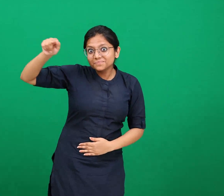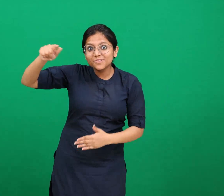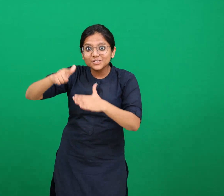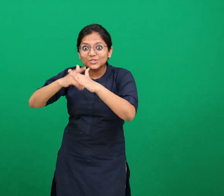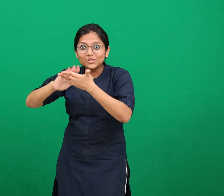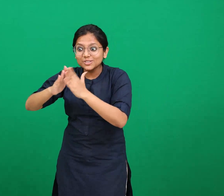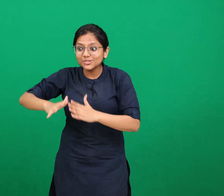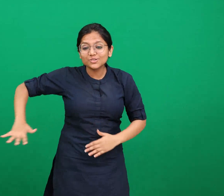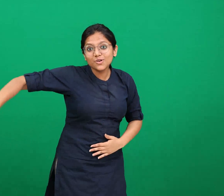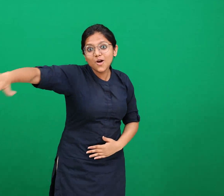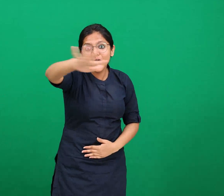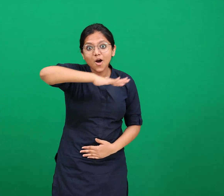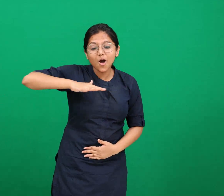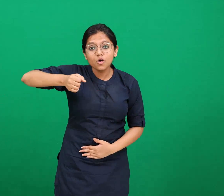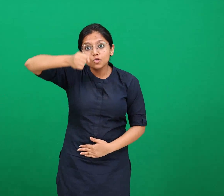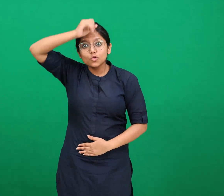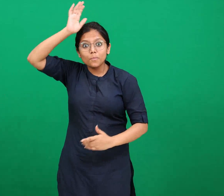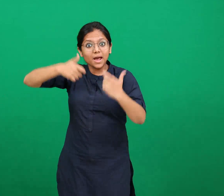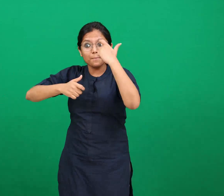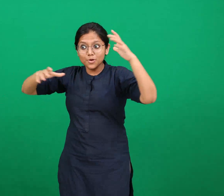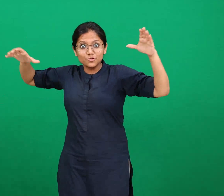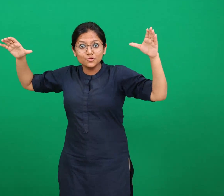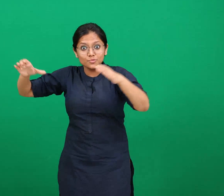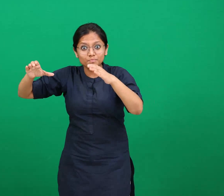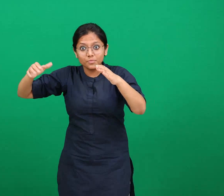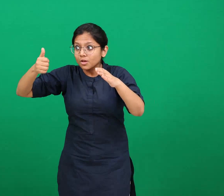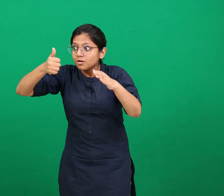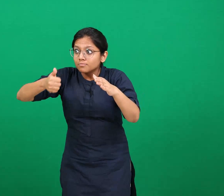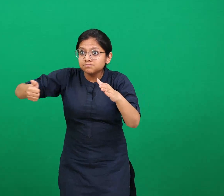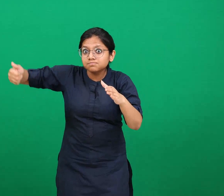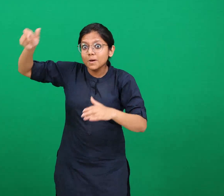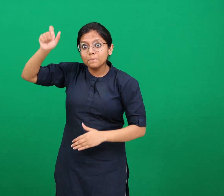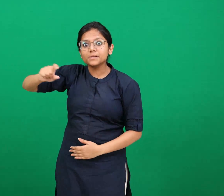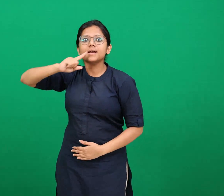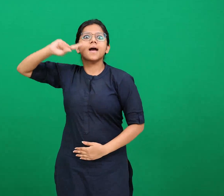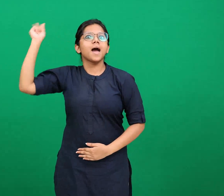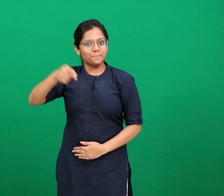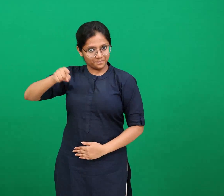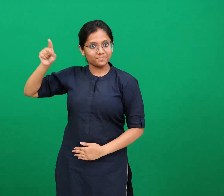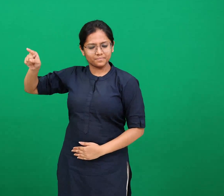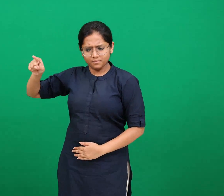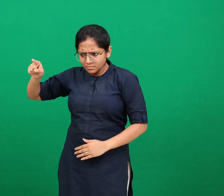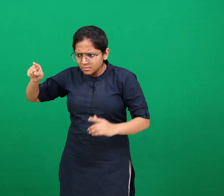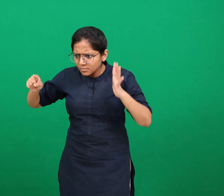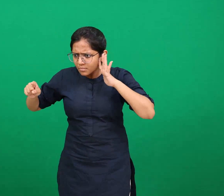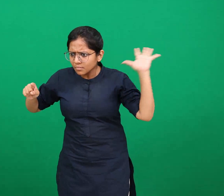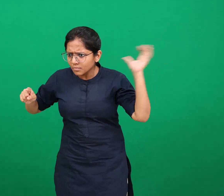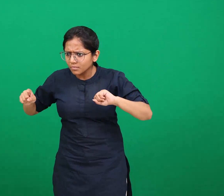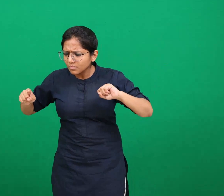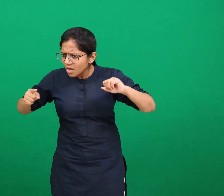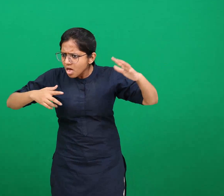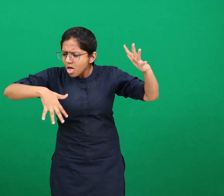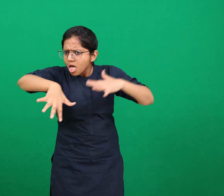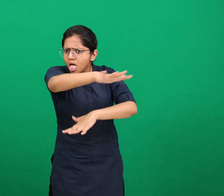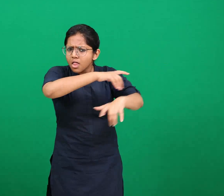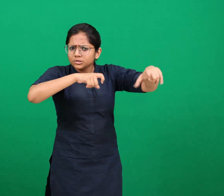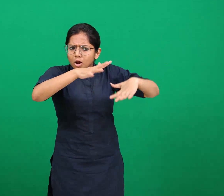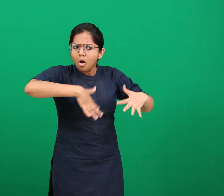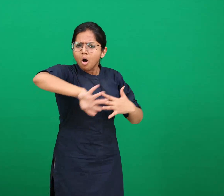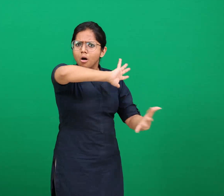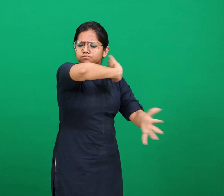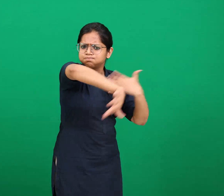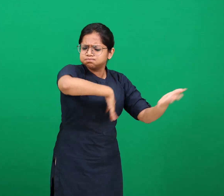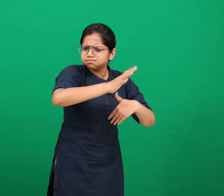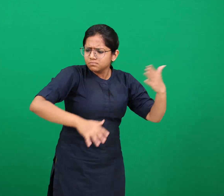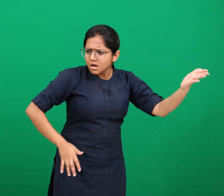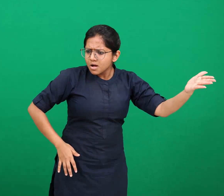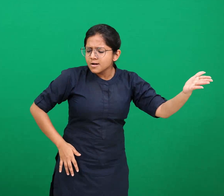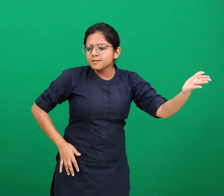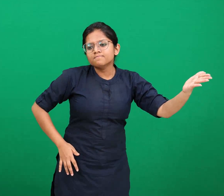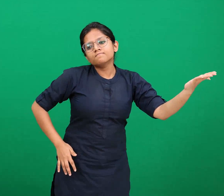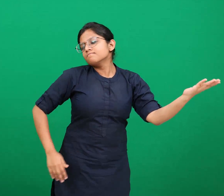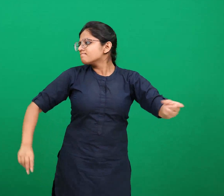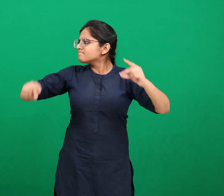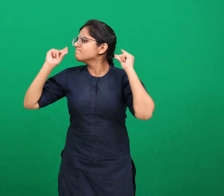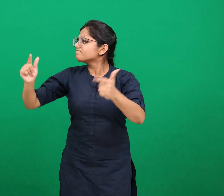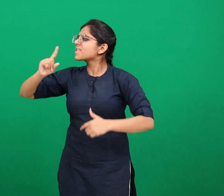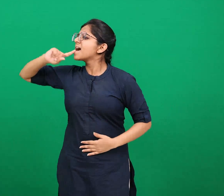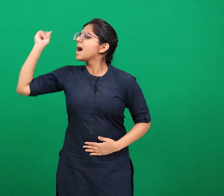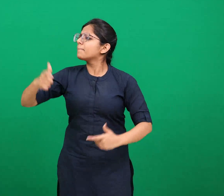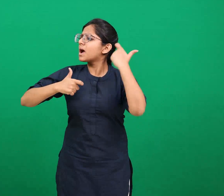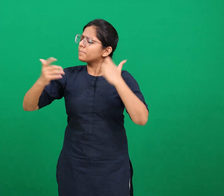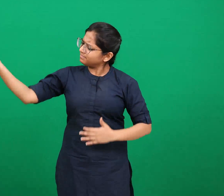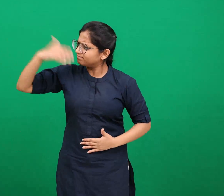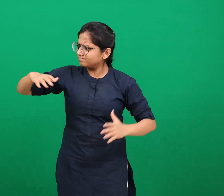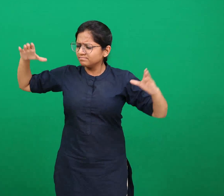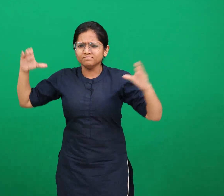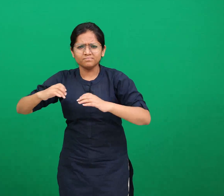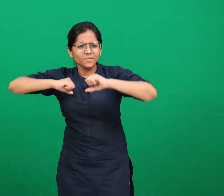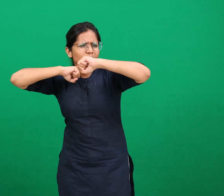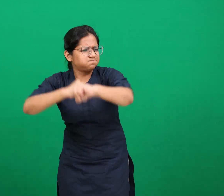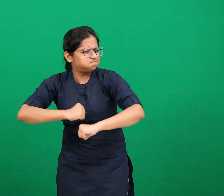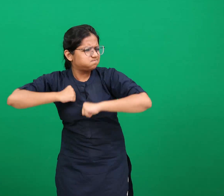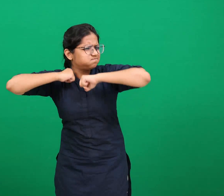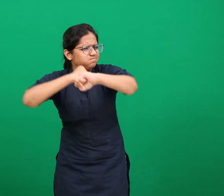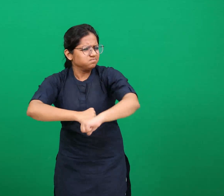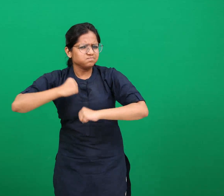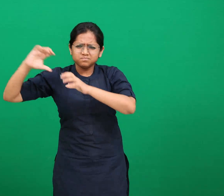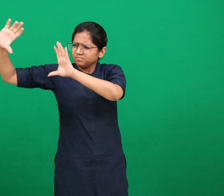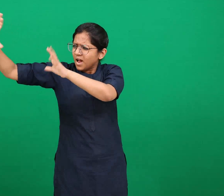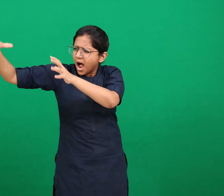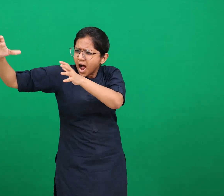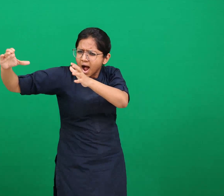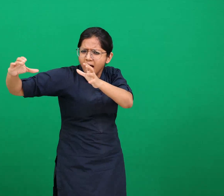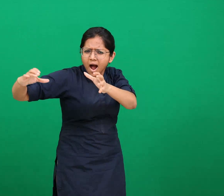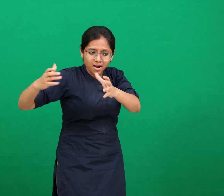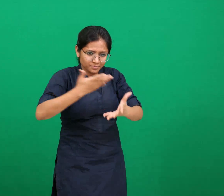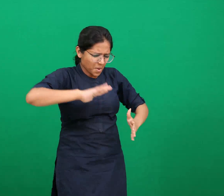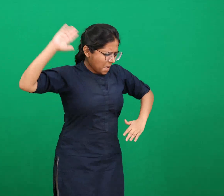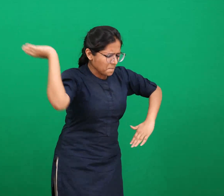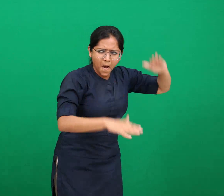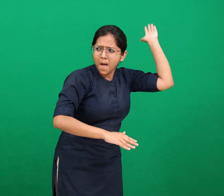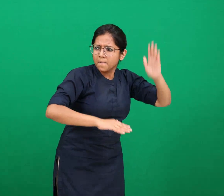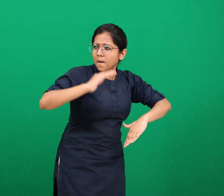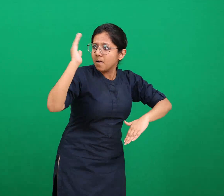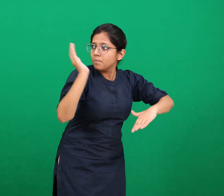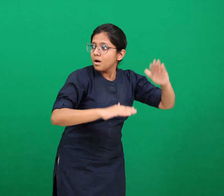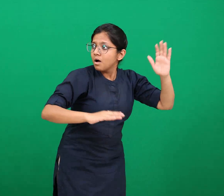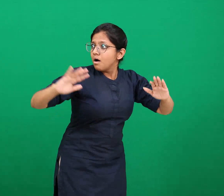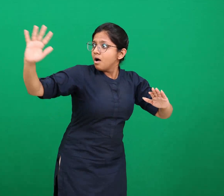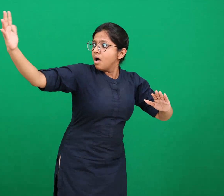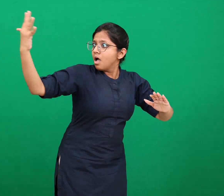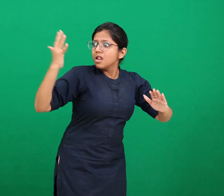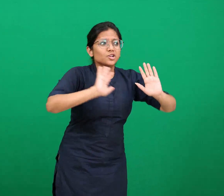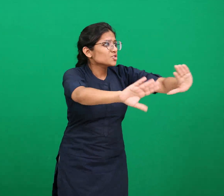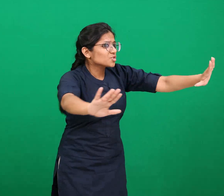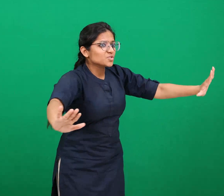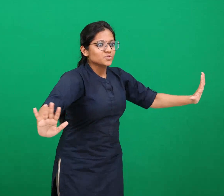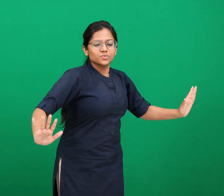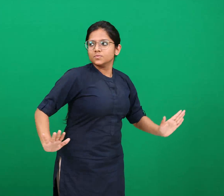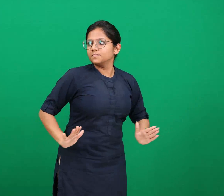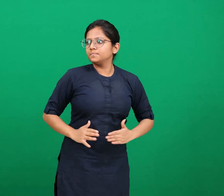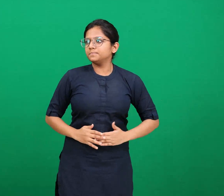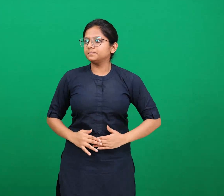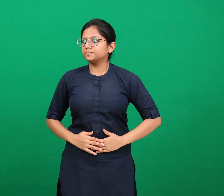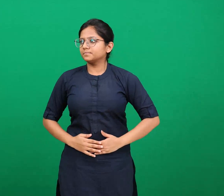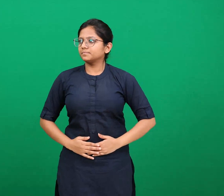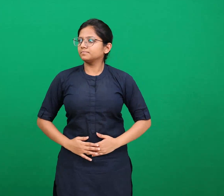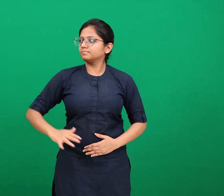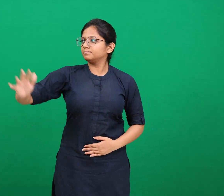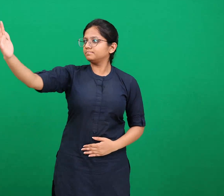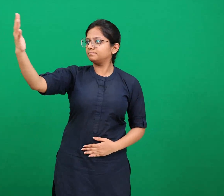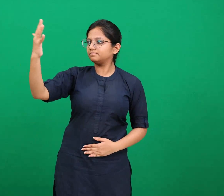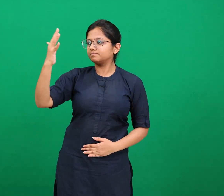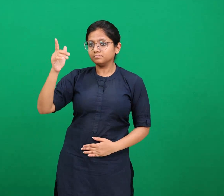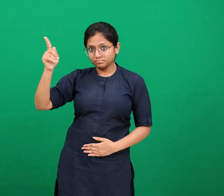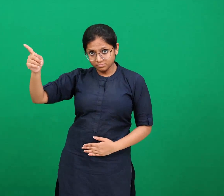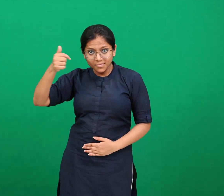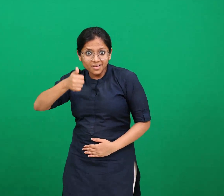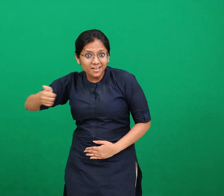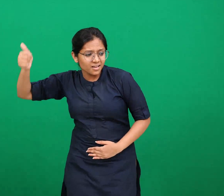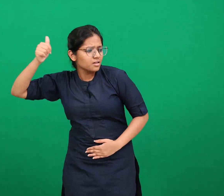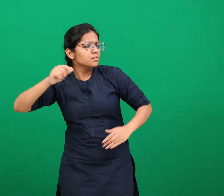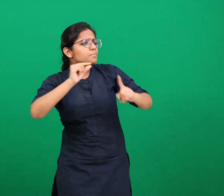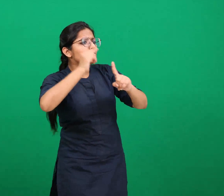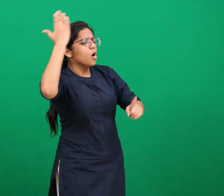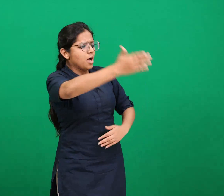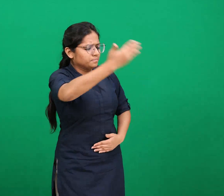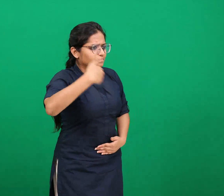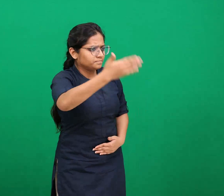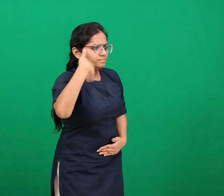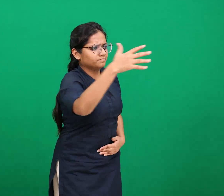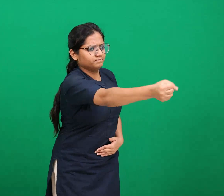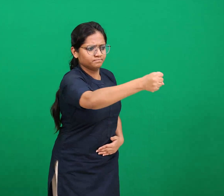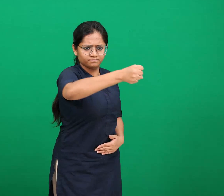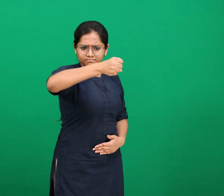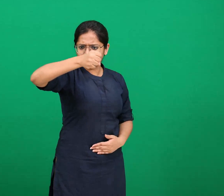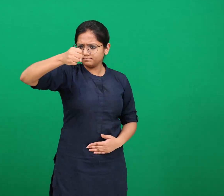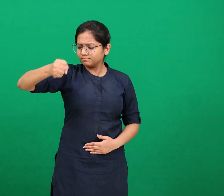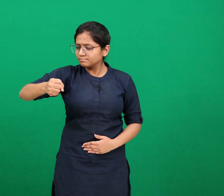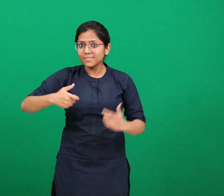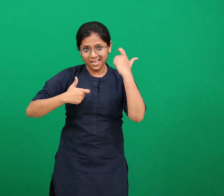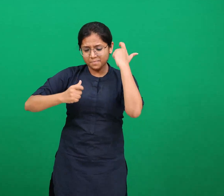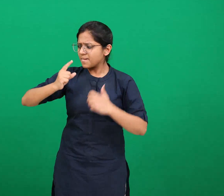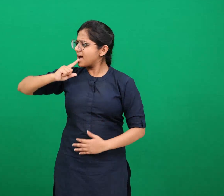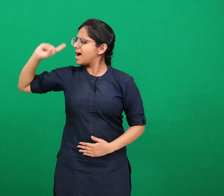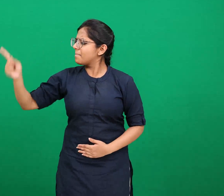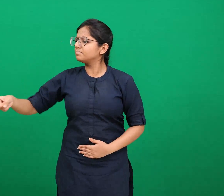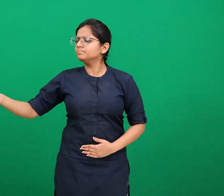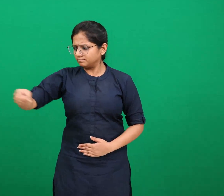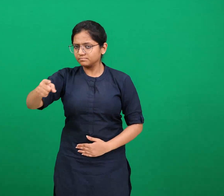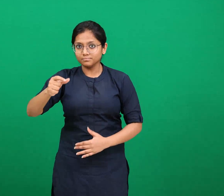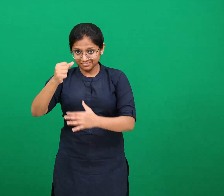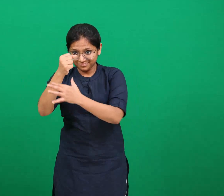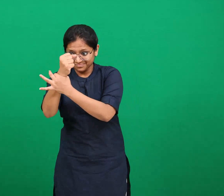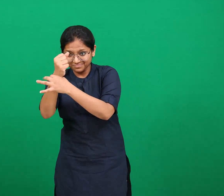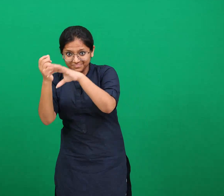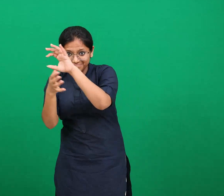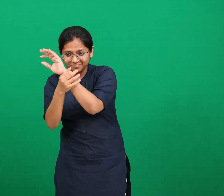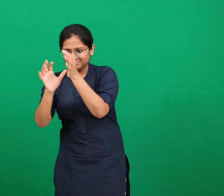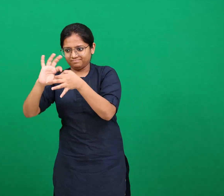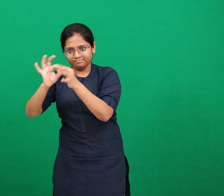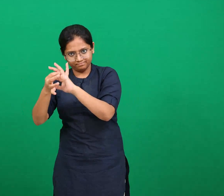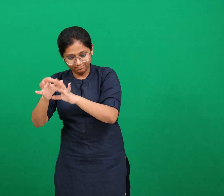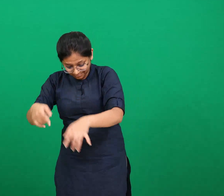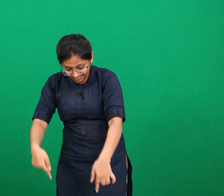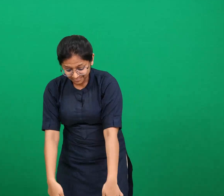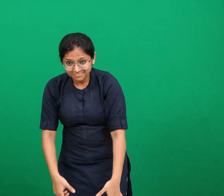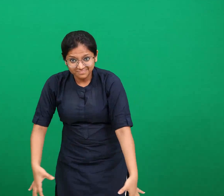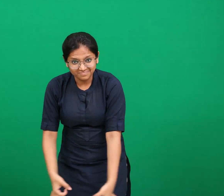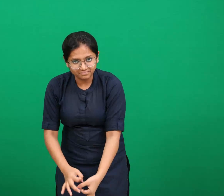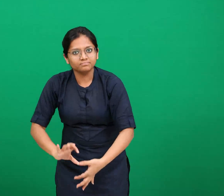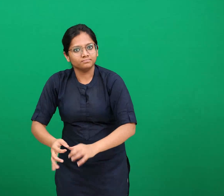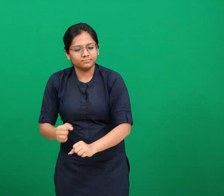Immediately he took some soldiers and centurions and ran down to the crowd. When the people saw the commander and the soldiers, they stopped beating Paul.